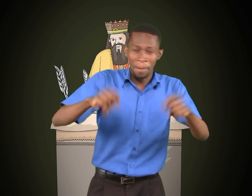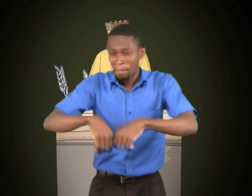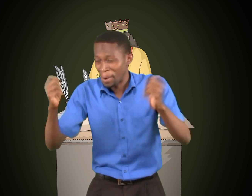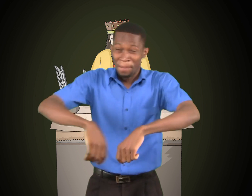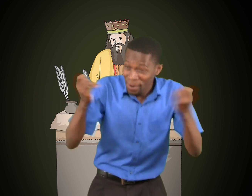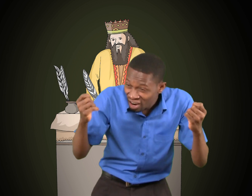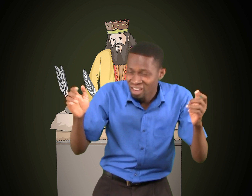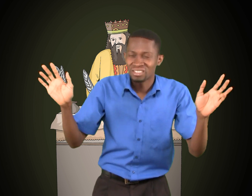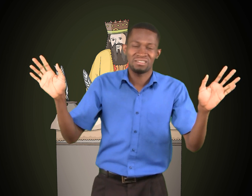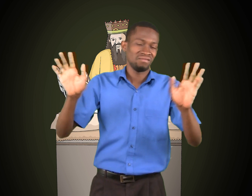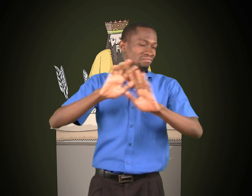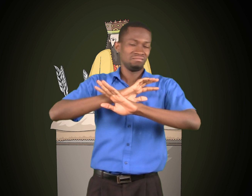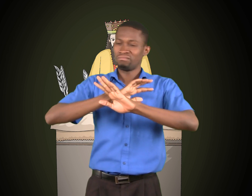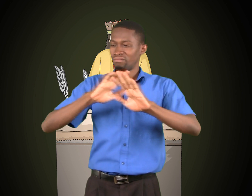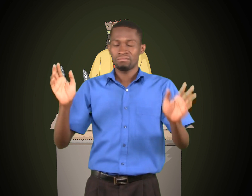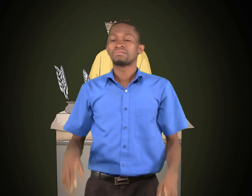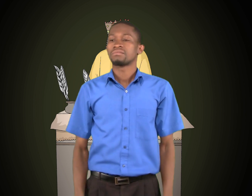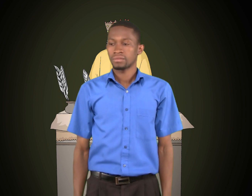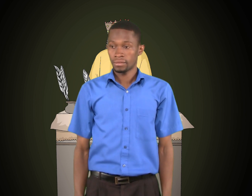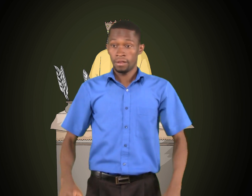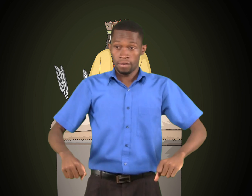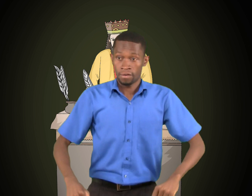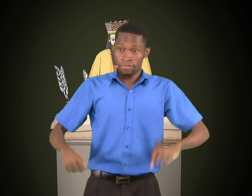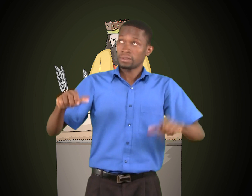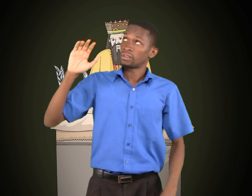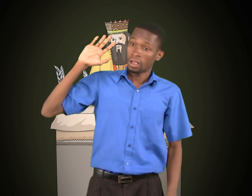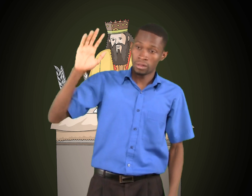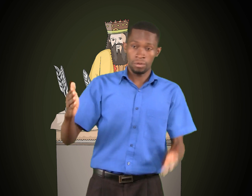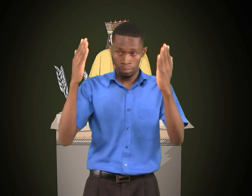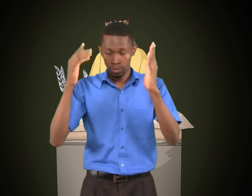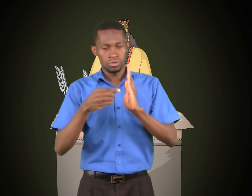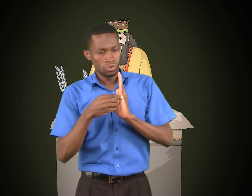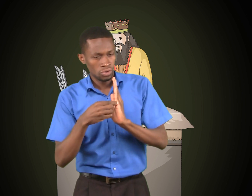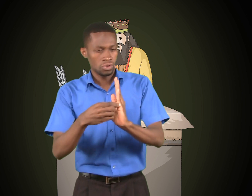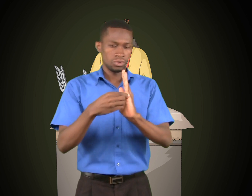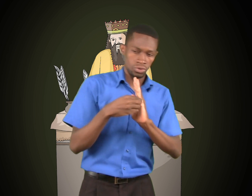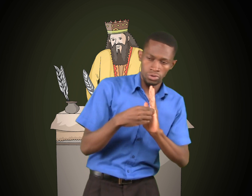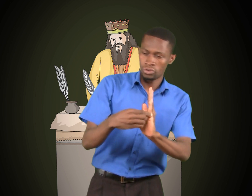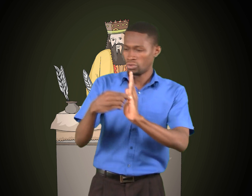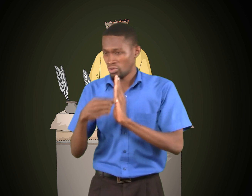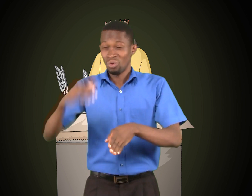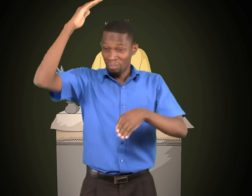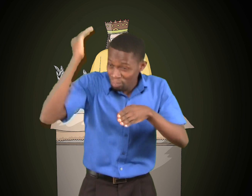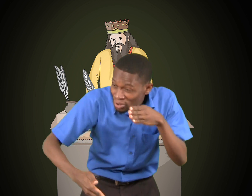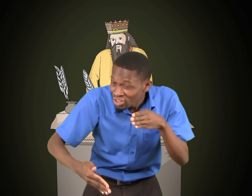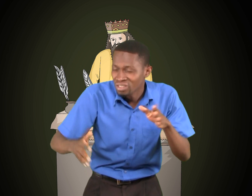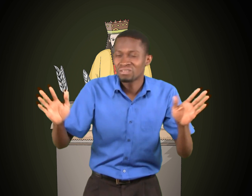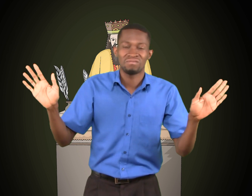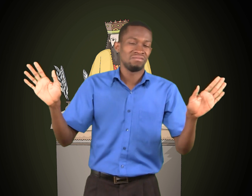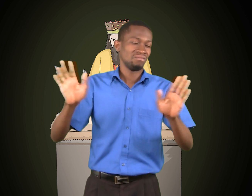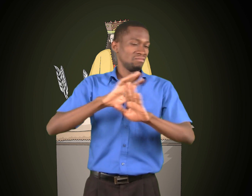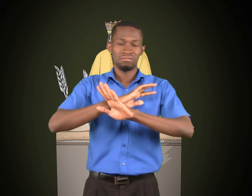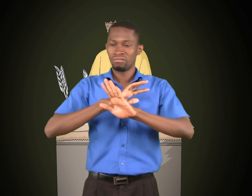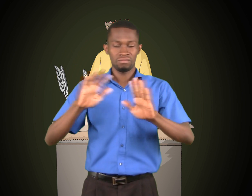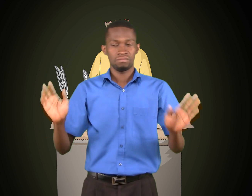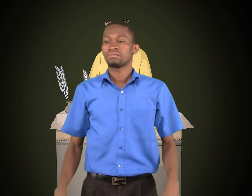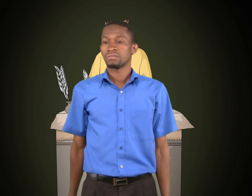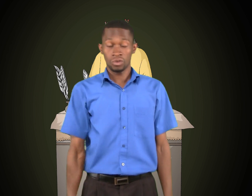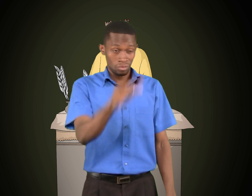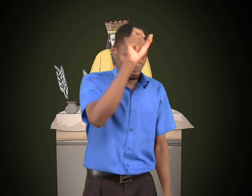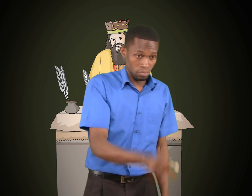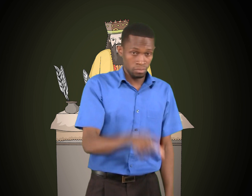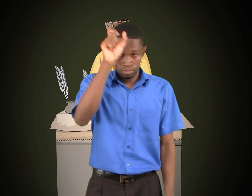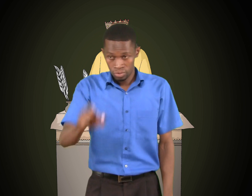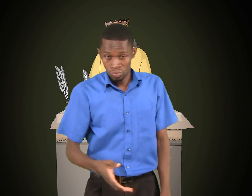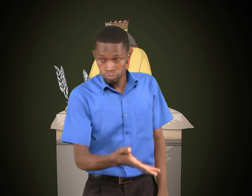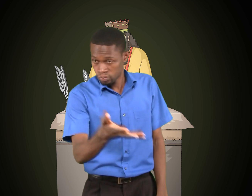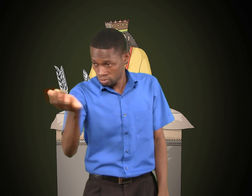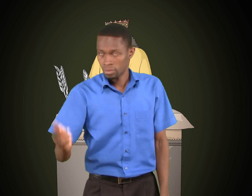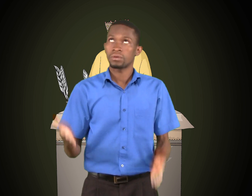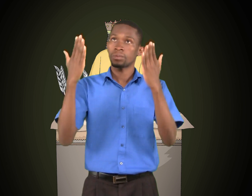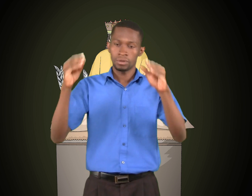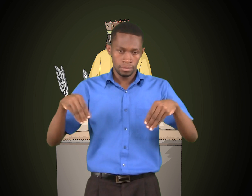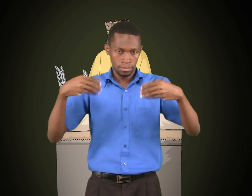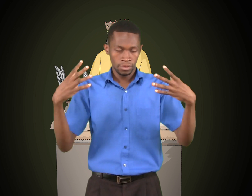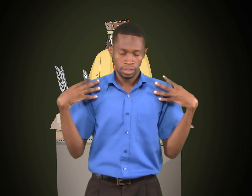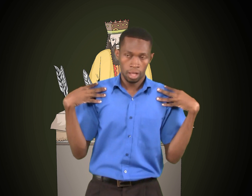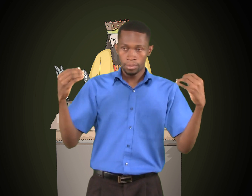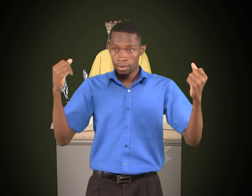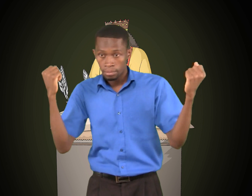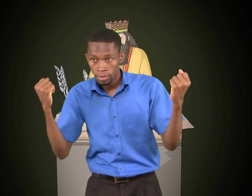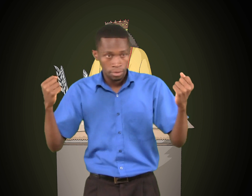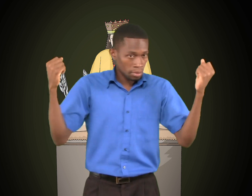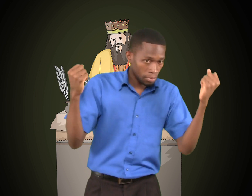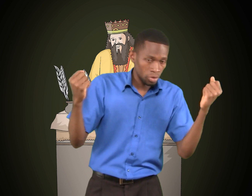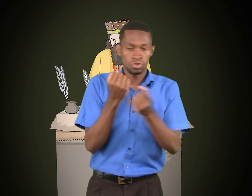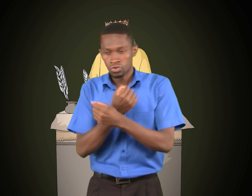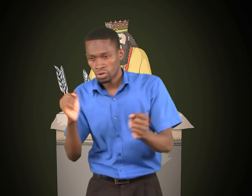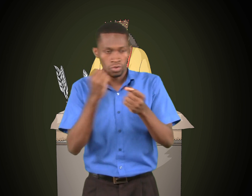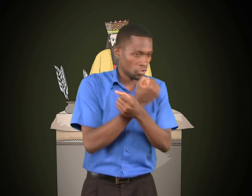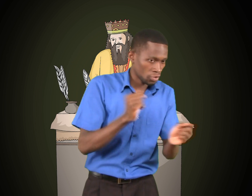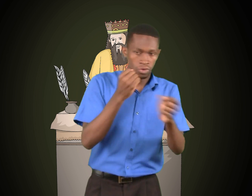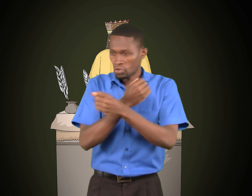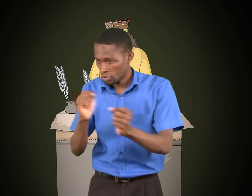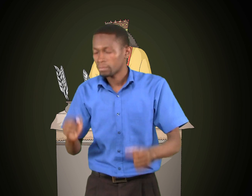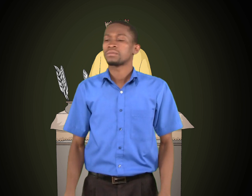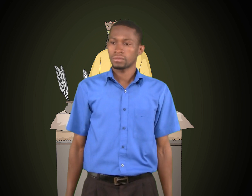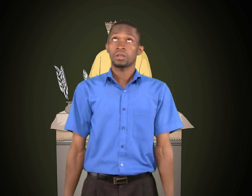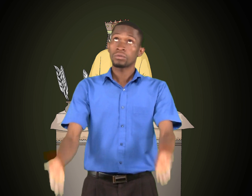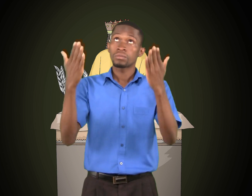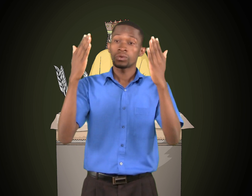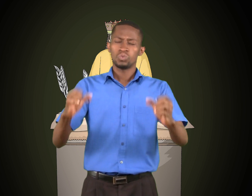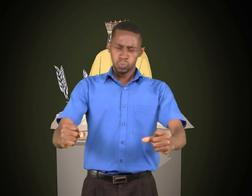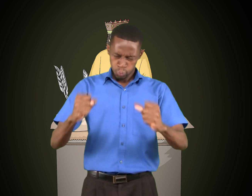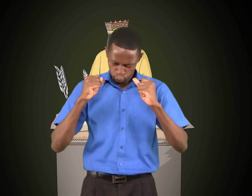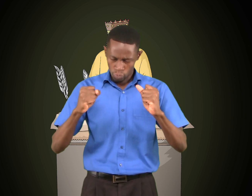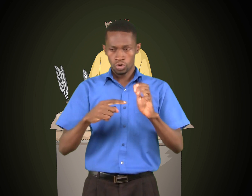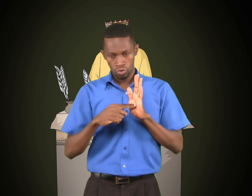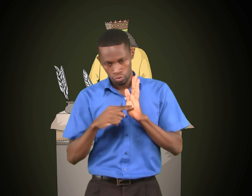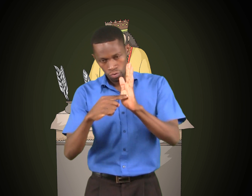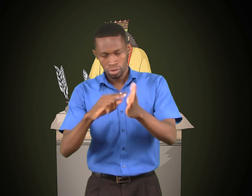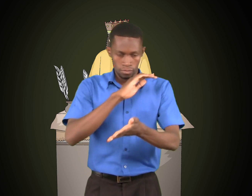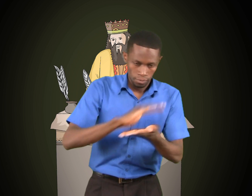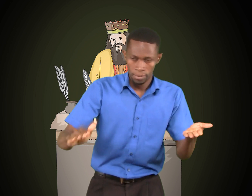His kingdom will never be destroyed, and His dominion will never end.